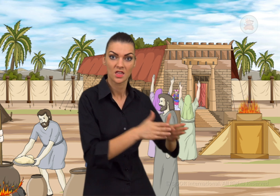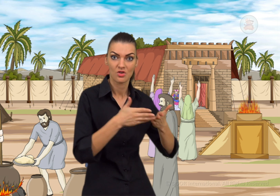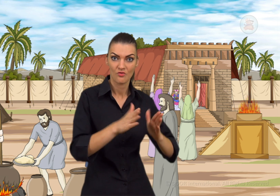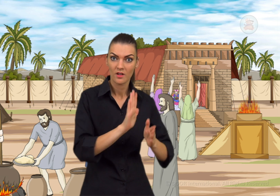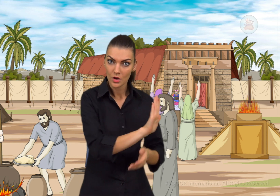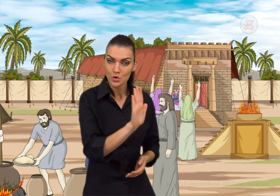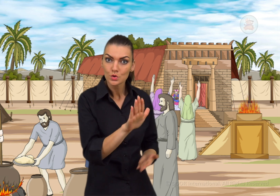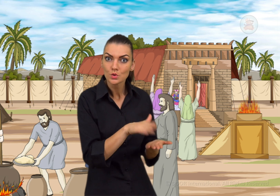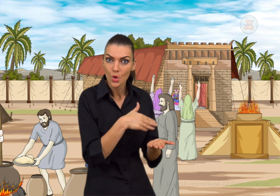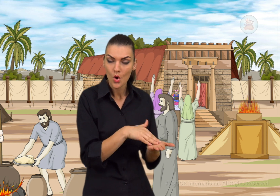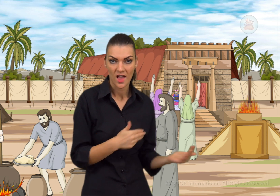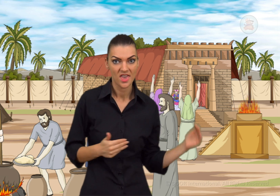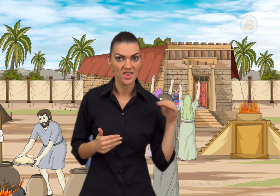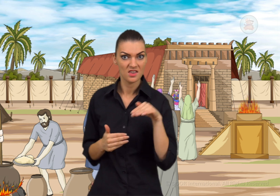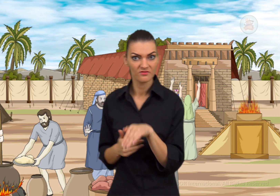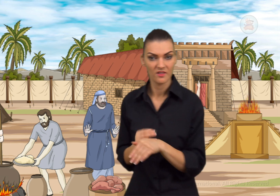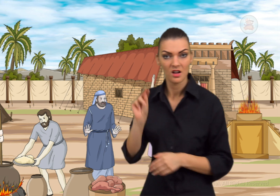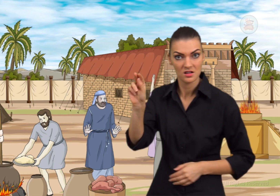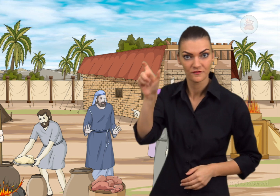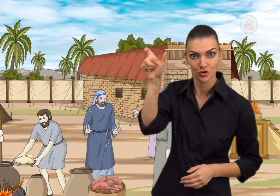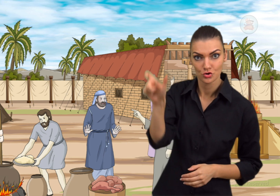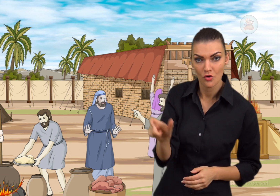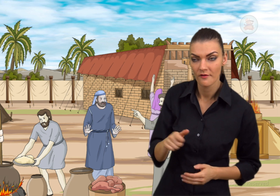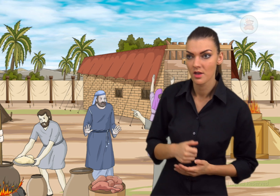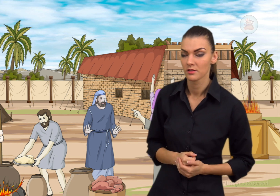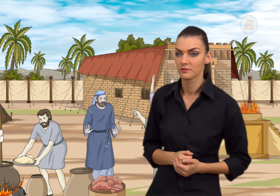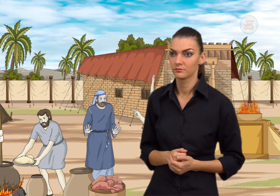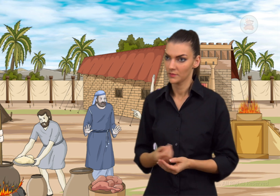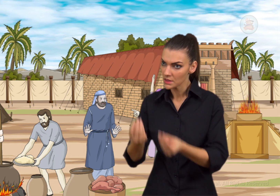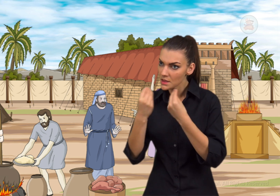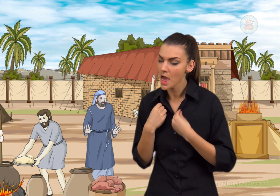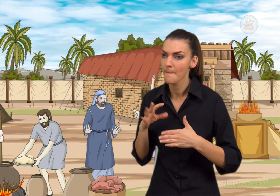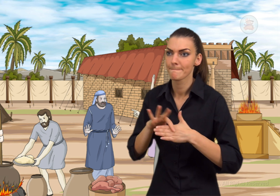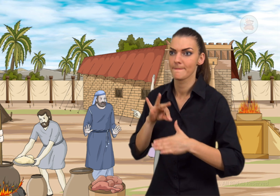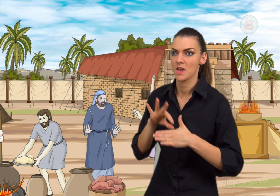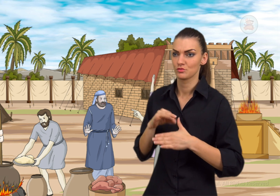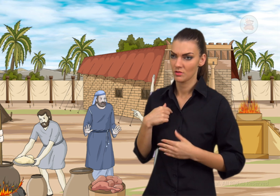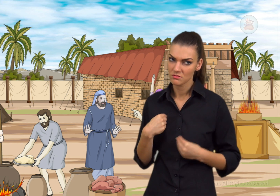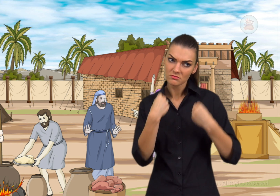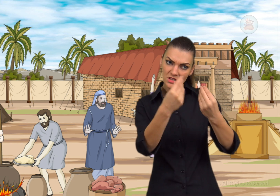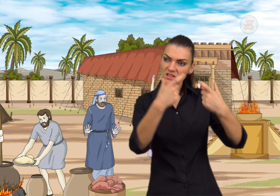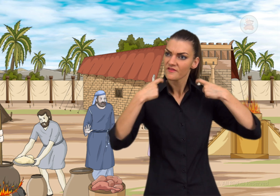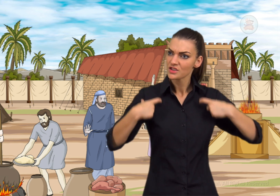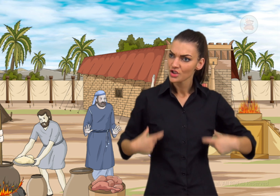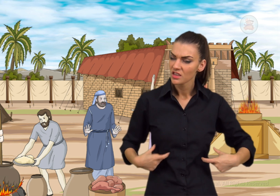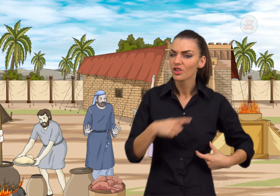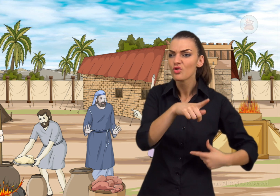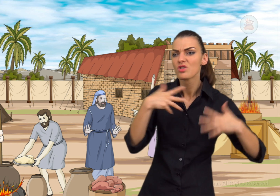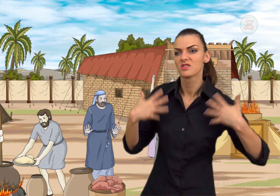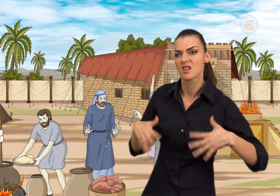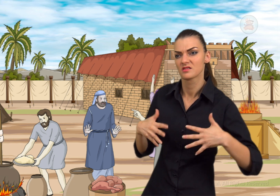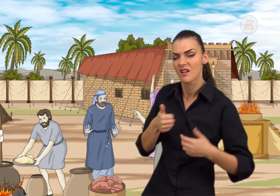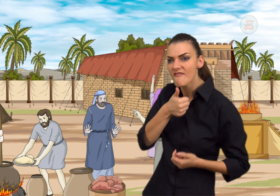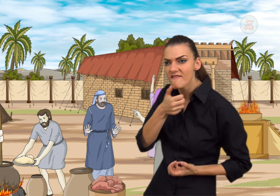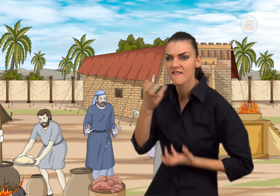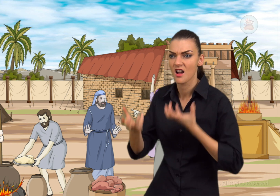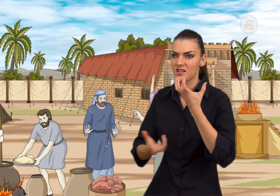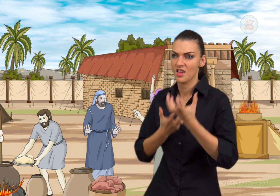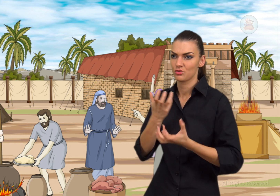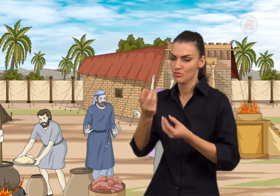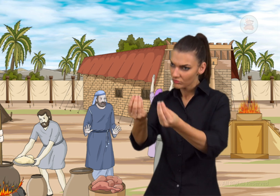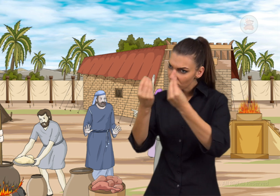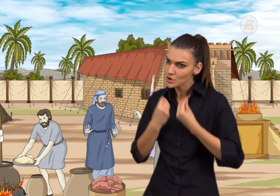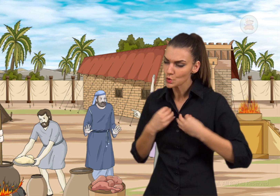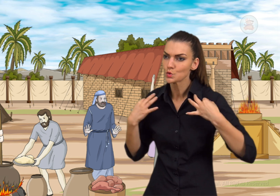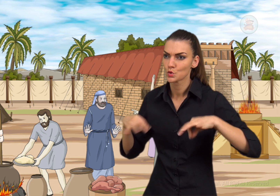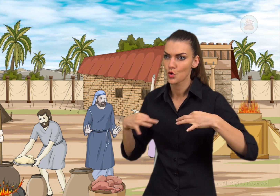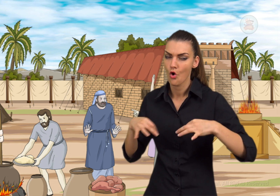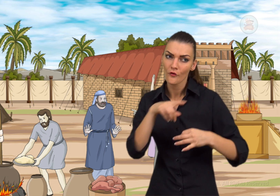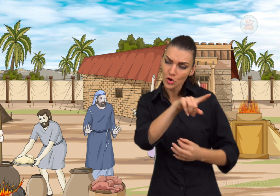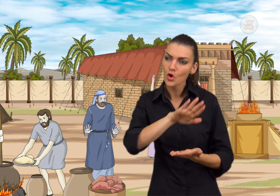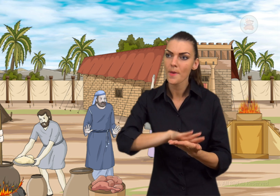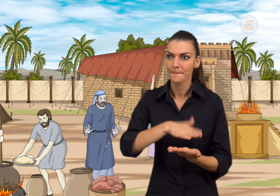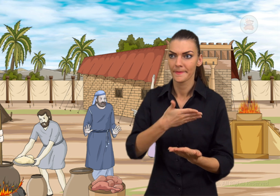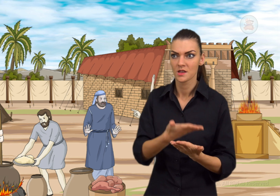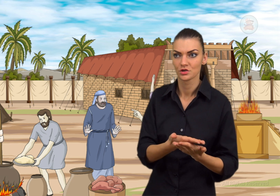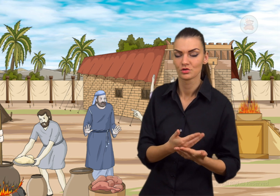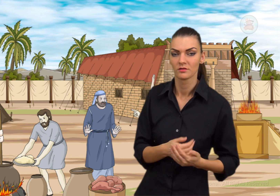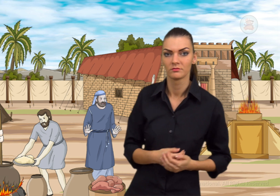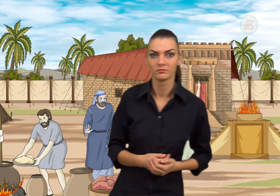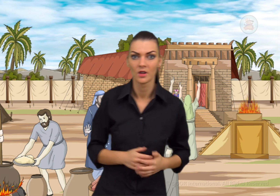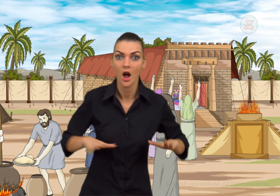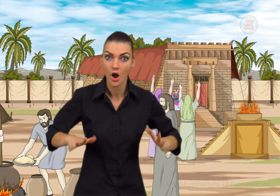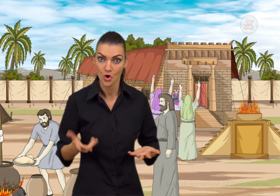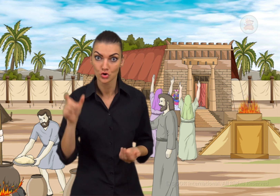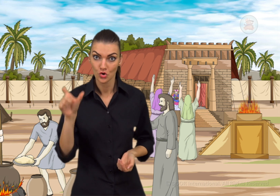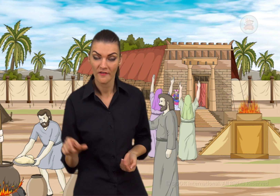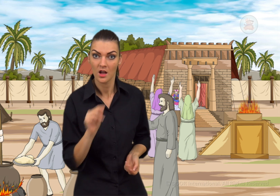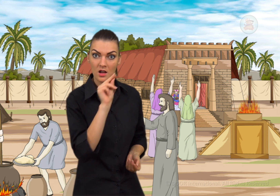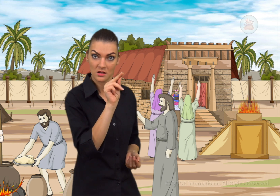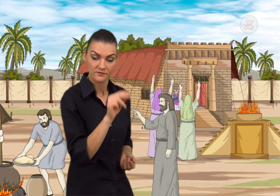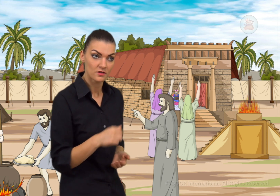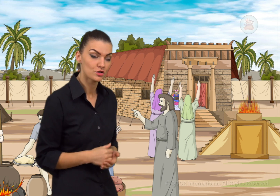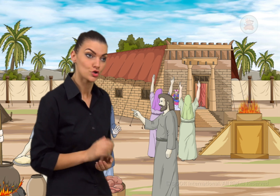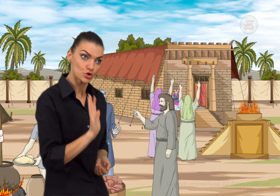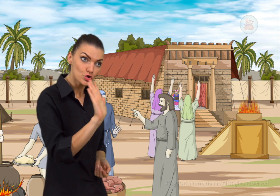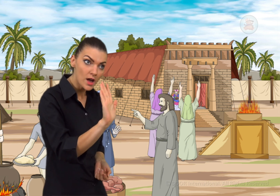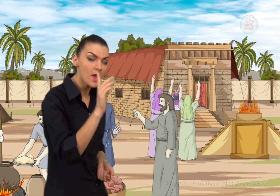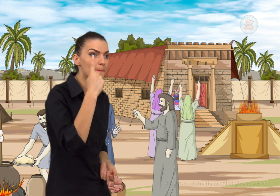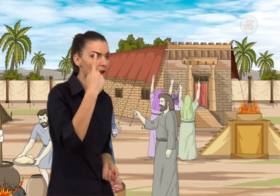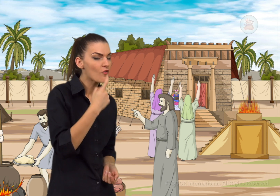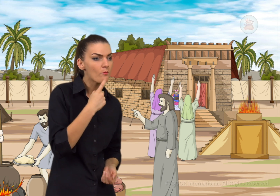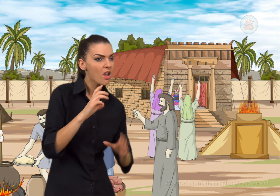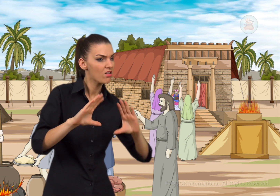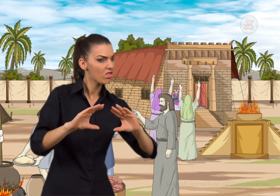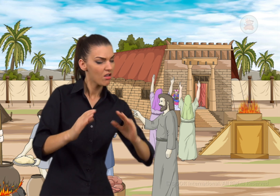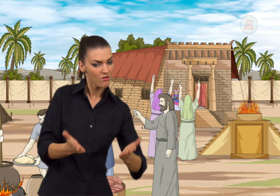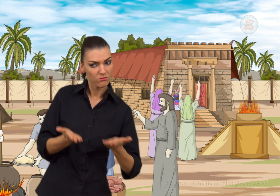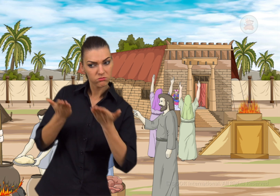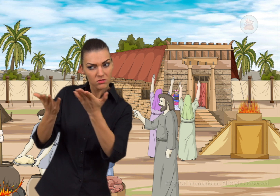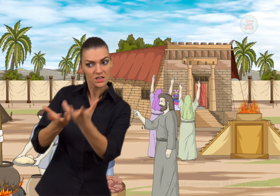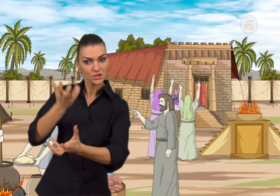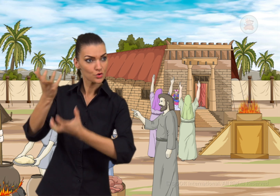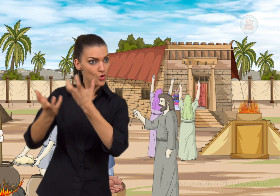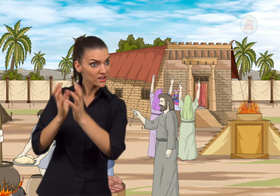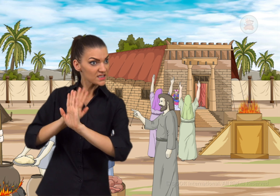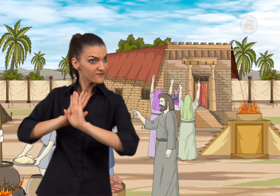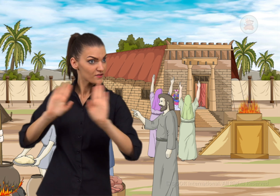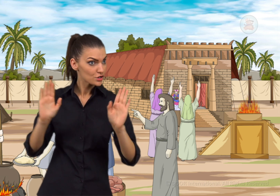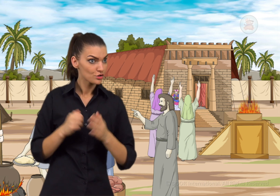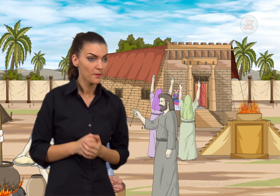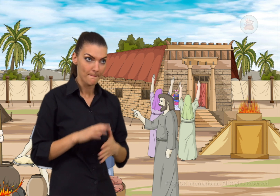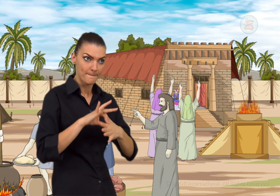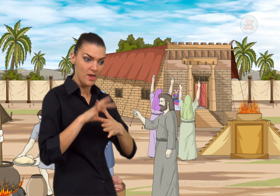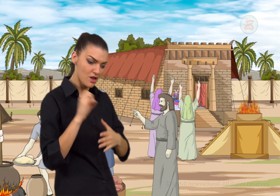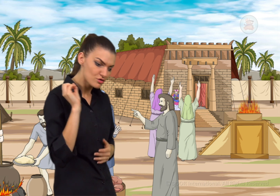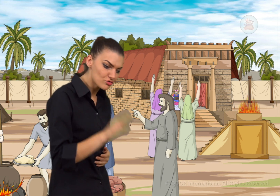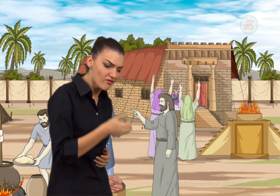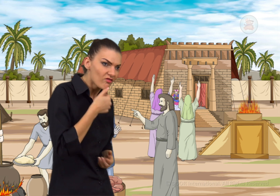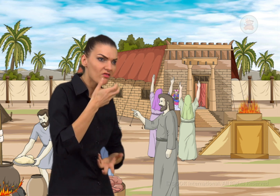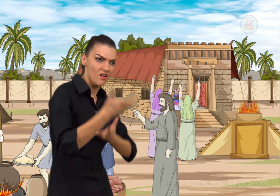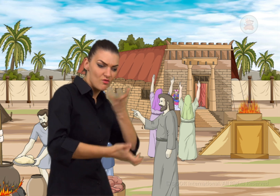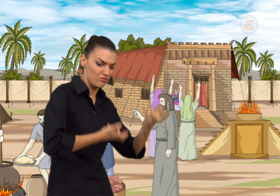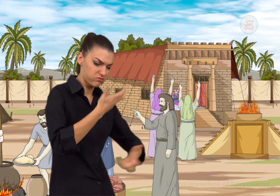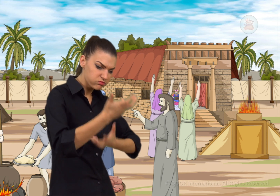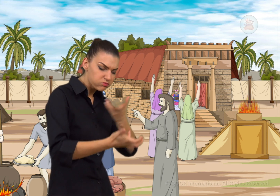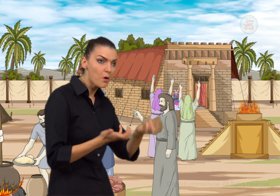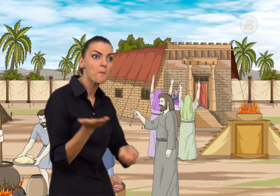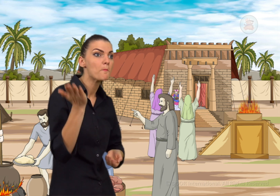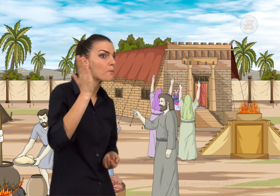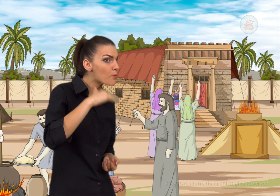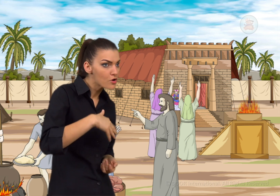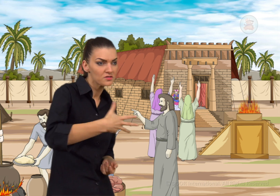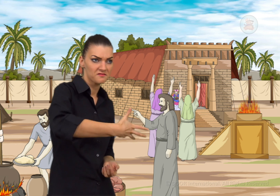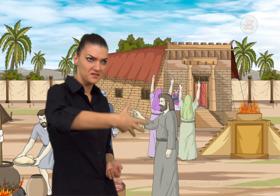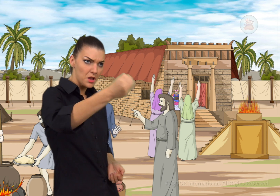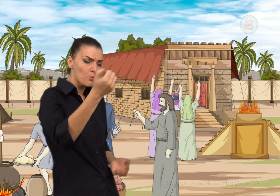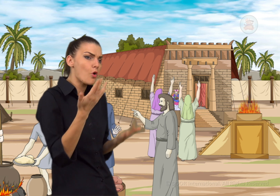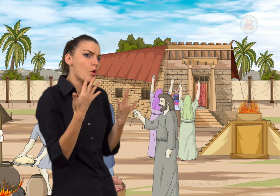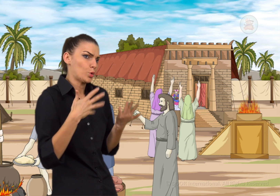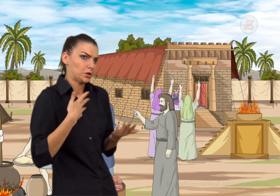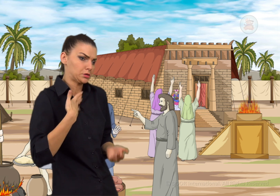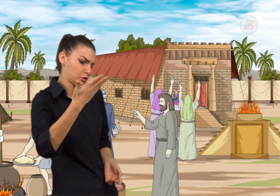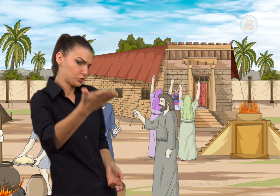Even before the fat was burned, the servant of the priest would come and say to the man who was sacrificing, “Give the priest some meat to roast, because he will not accept boiled meat from you, but only raw.”